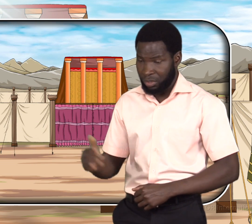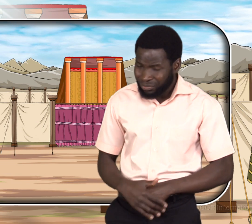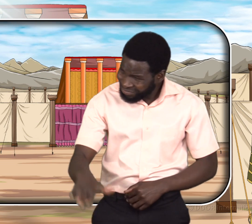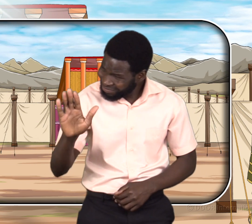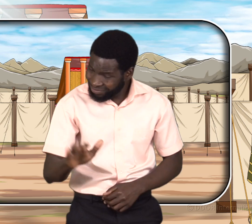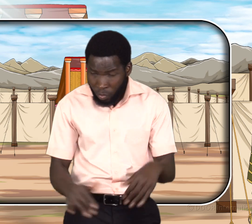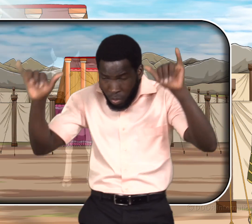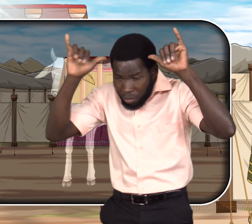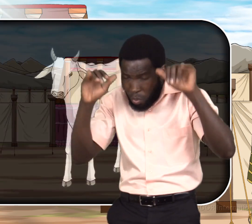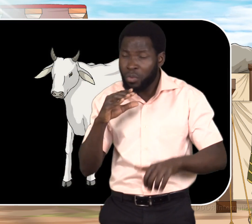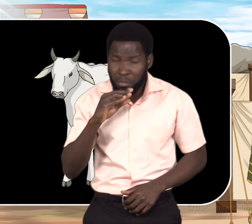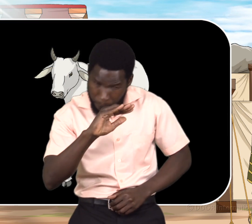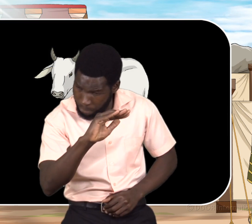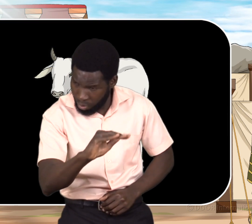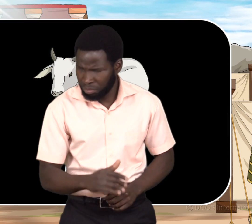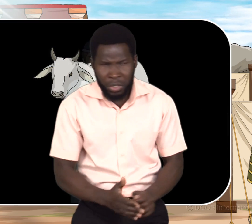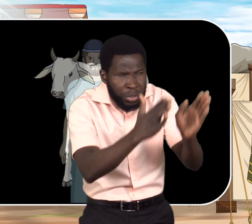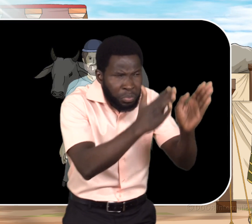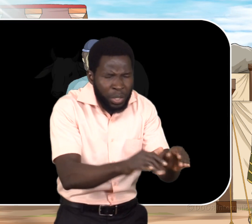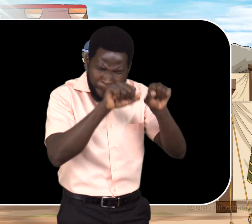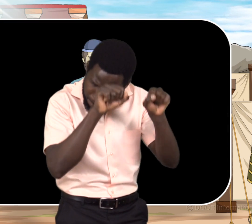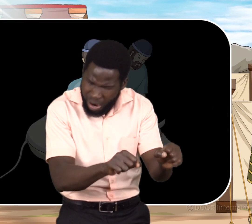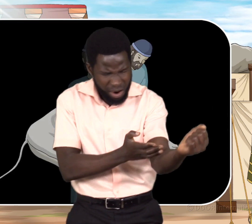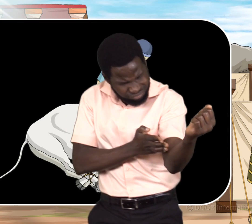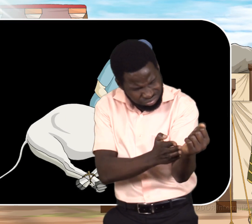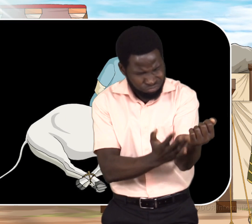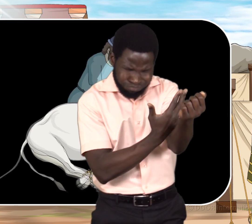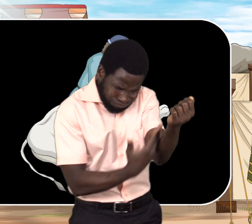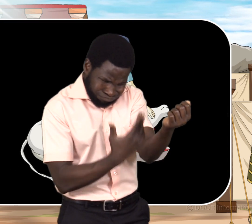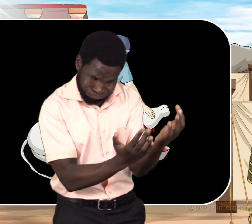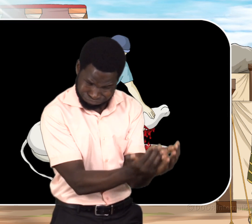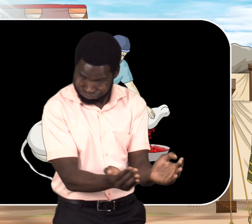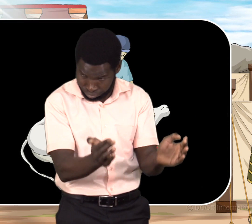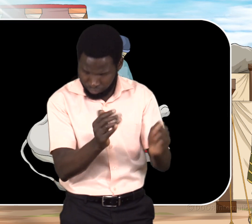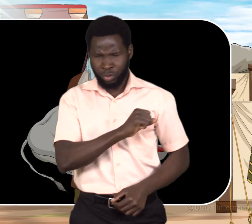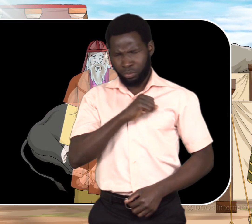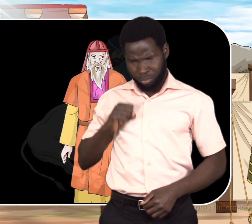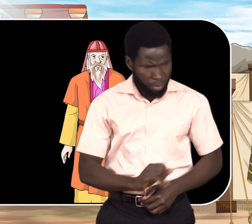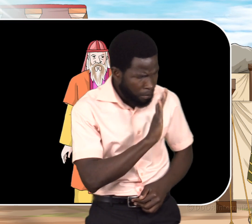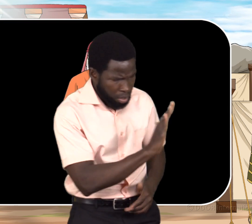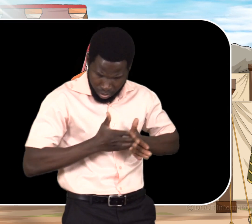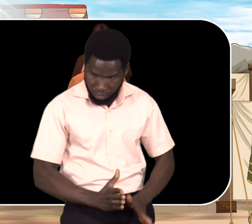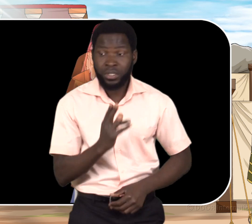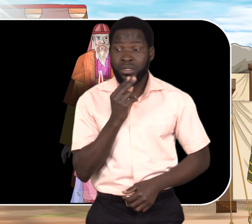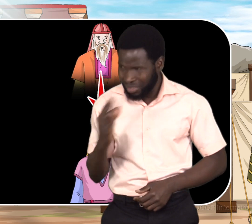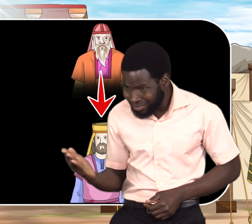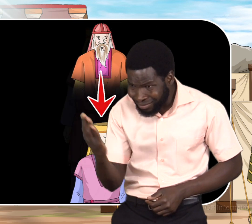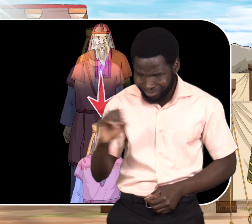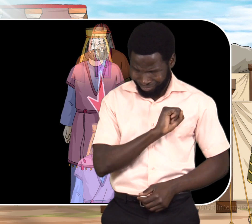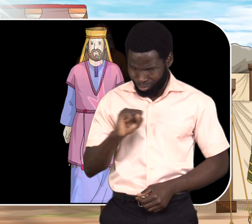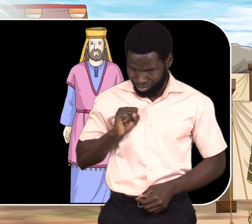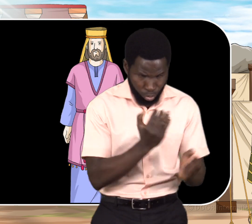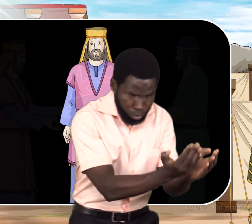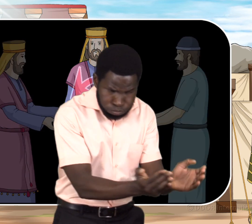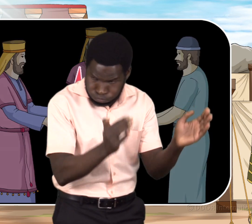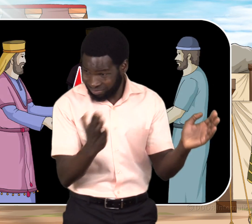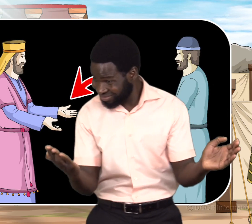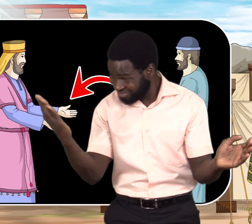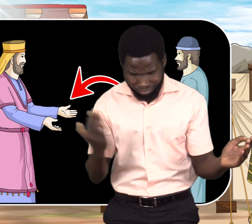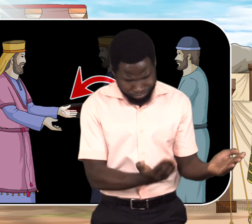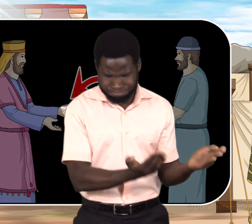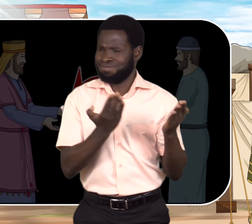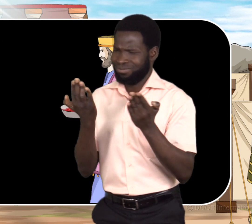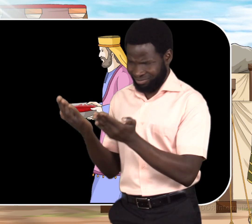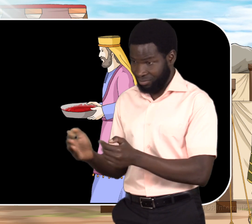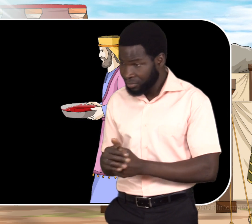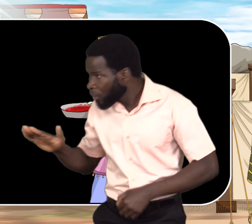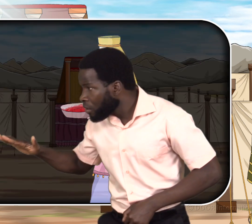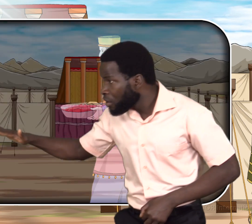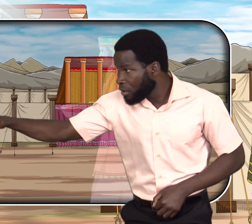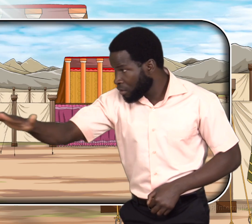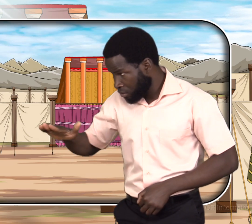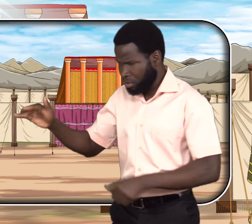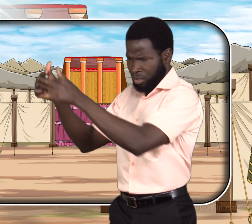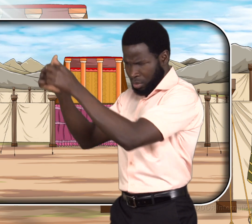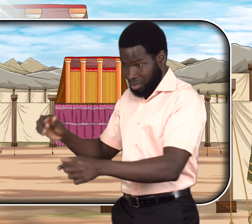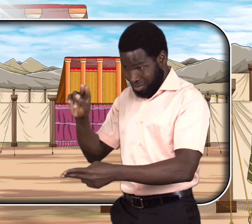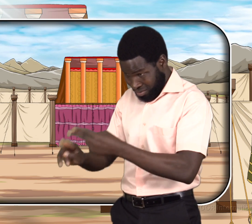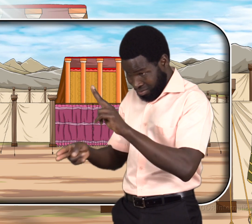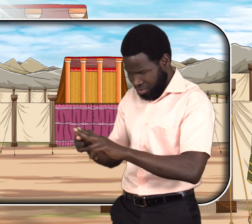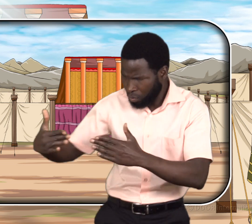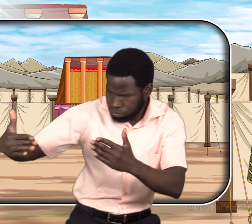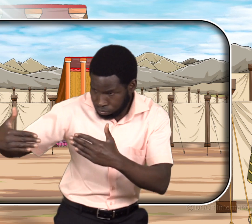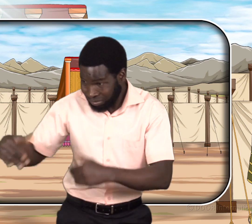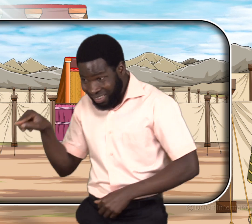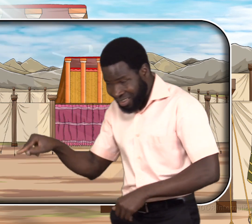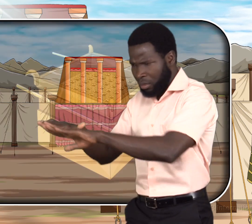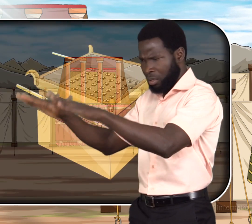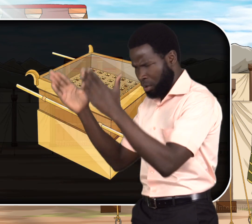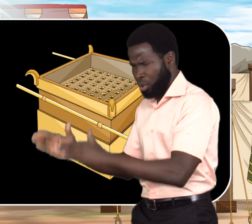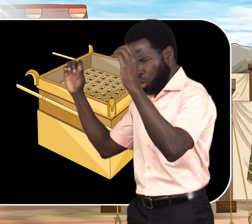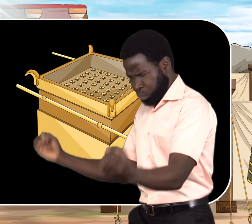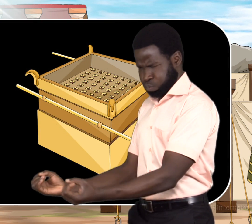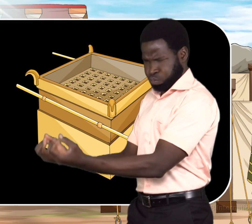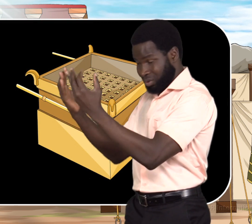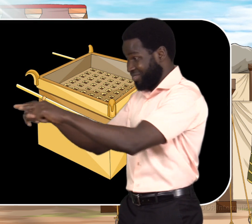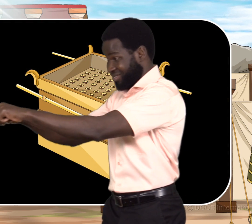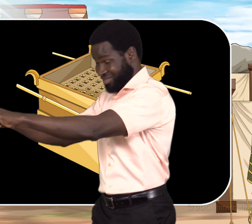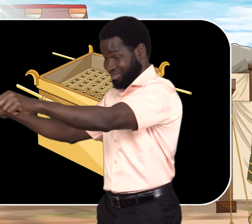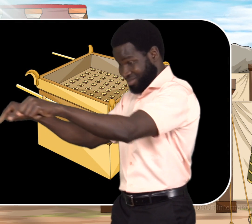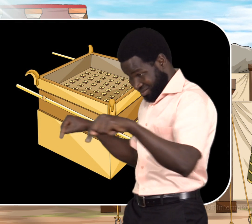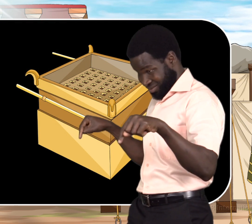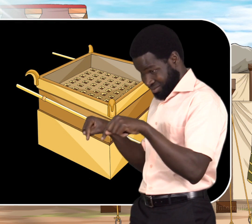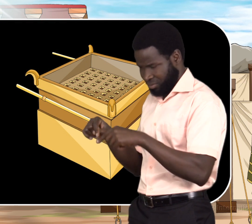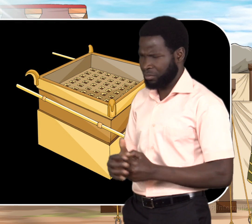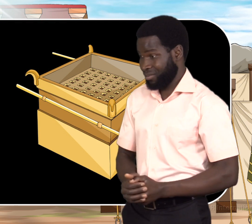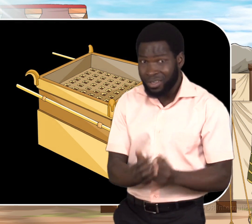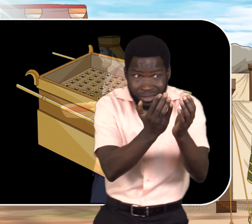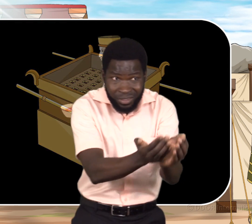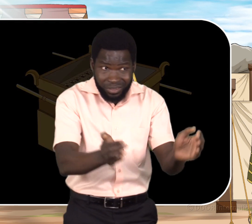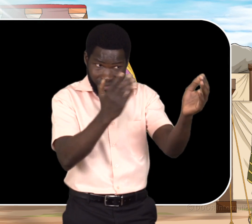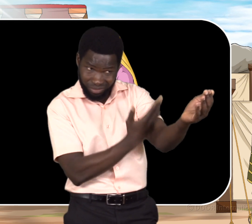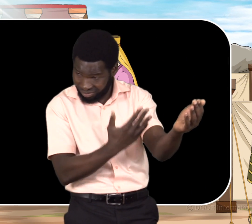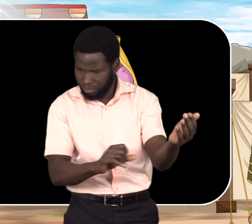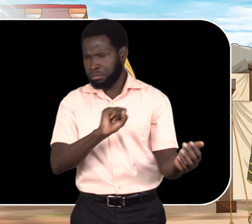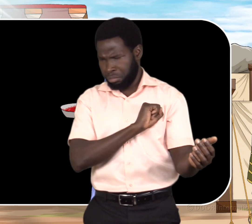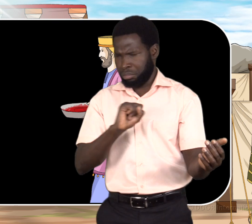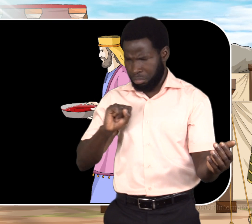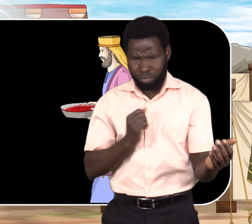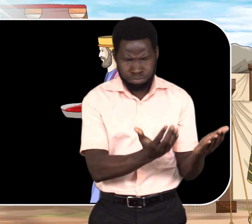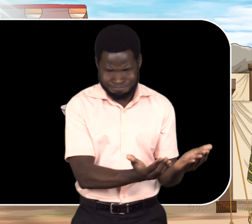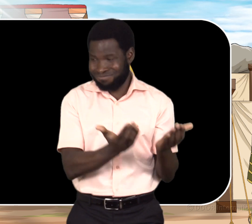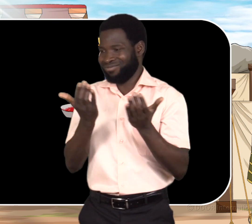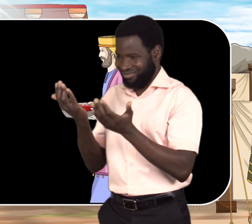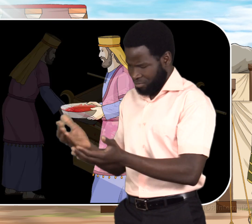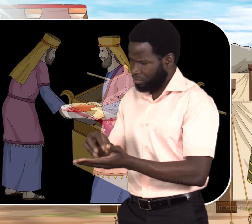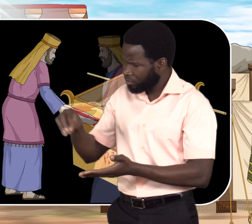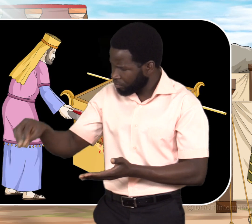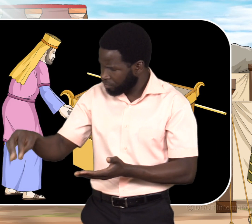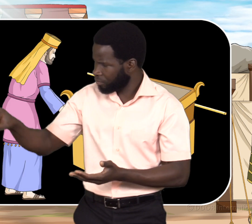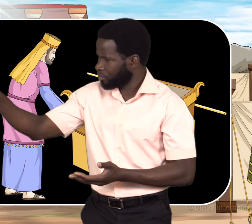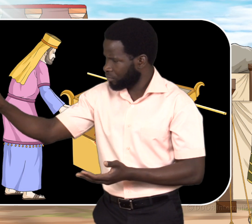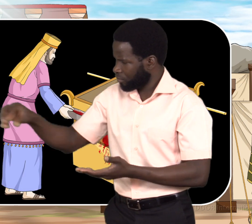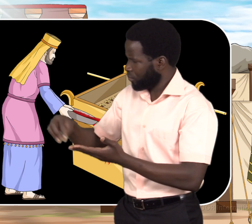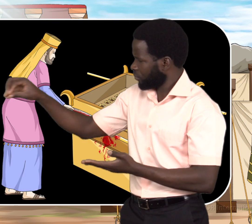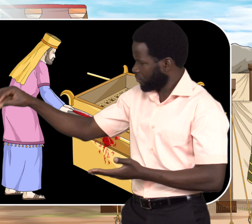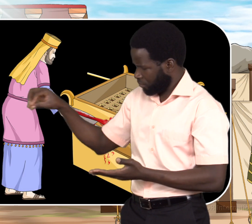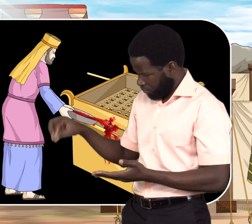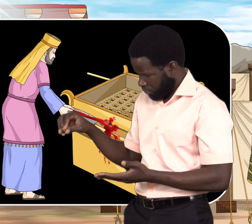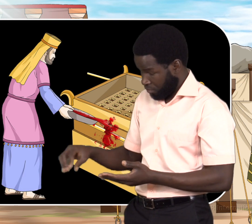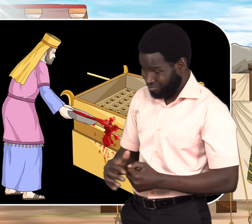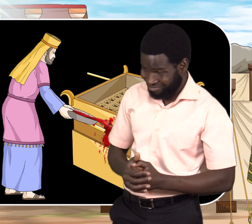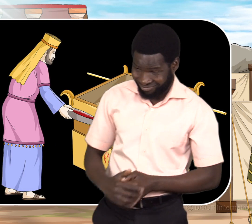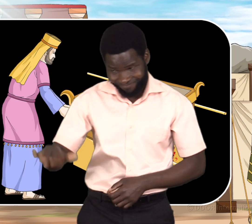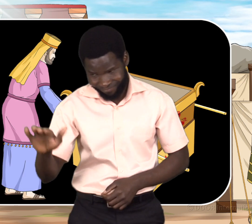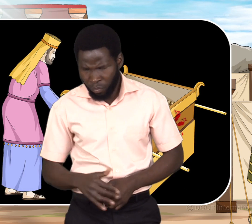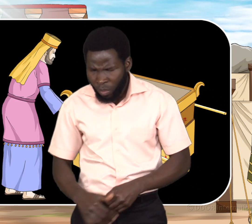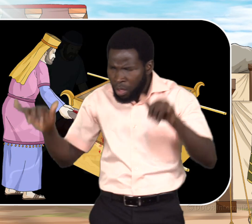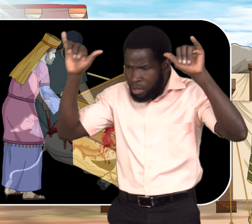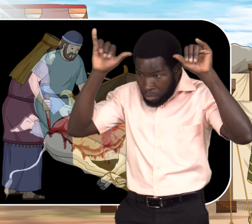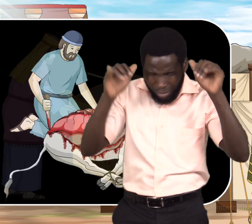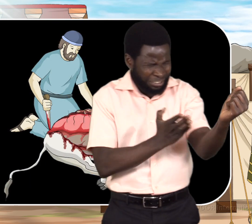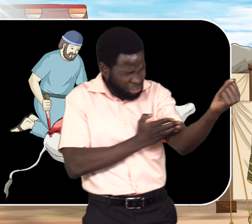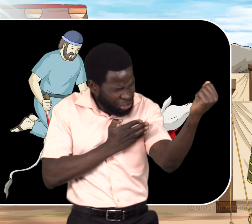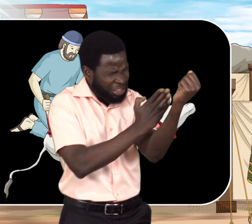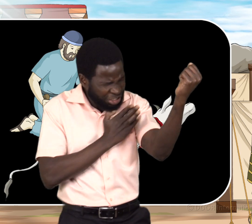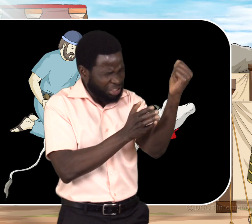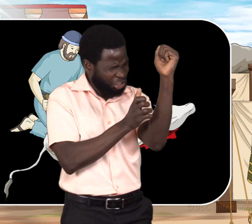And he shall slaughter the young bull before the LORD, and Aaron’s sons the priests are to present the blood and sprinkle it on all sides of the altar at the entrance to the Tent of Meeting.